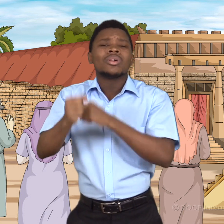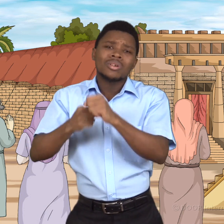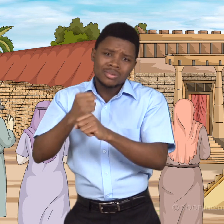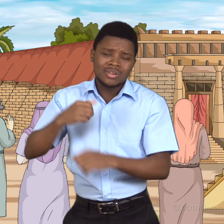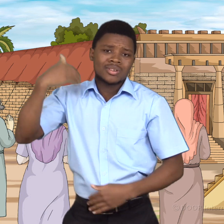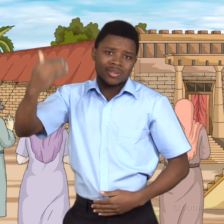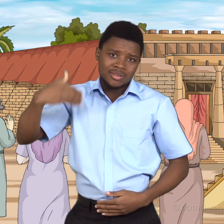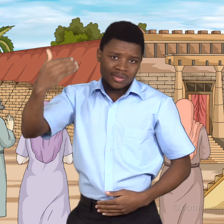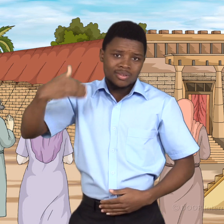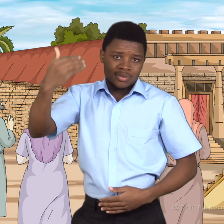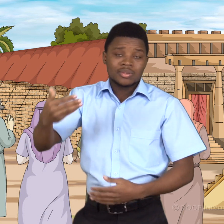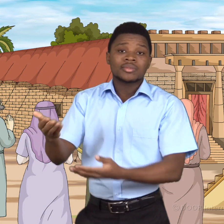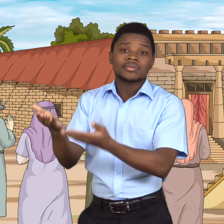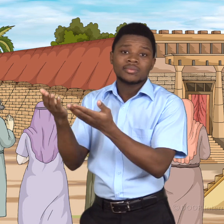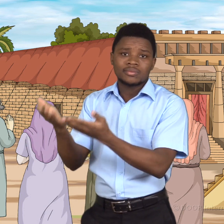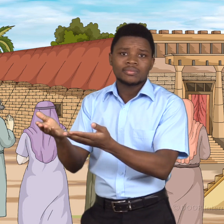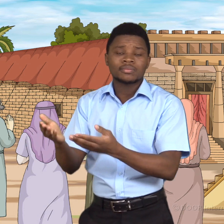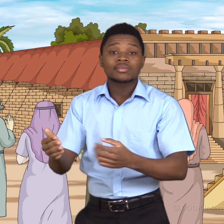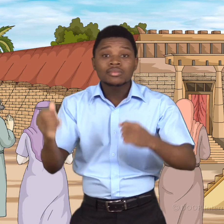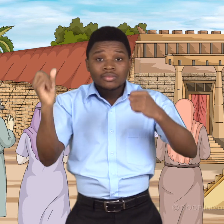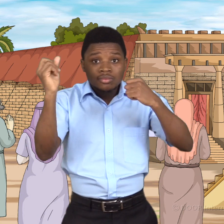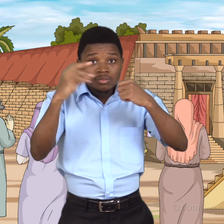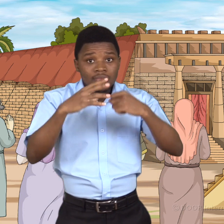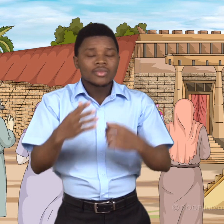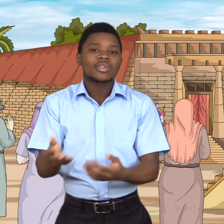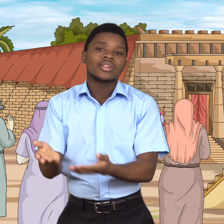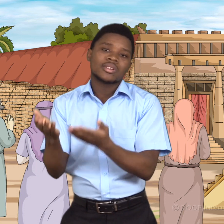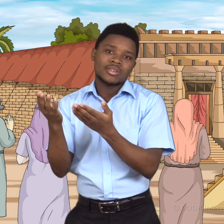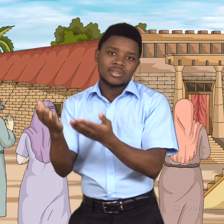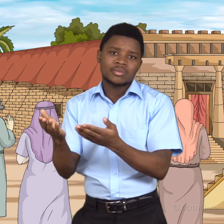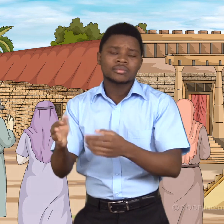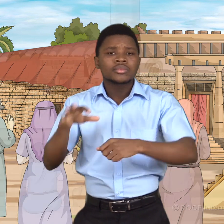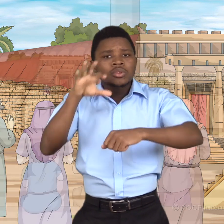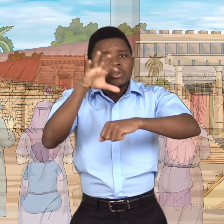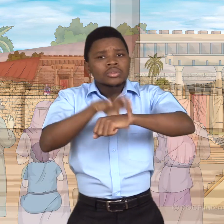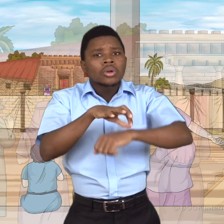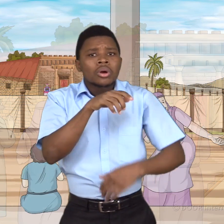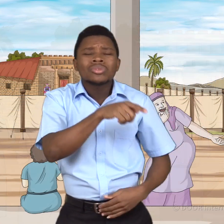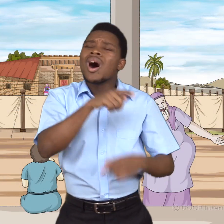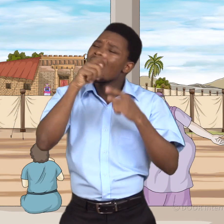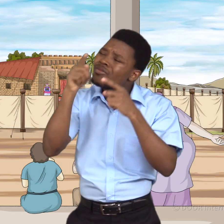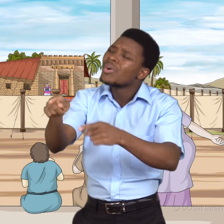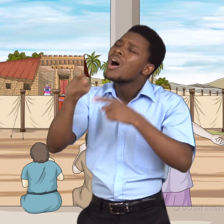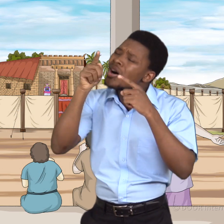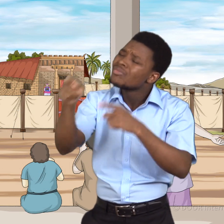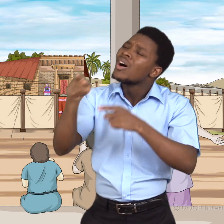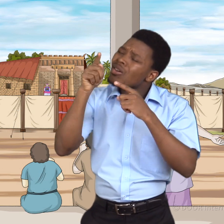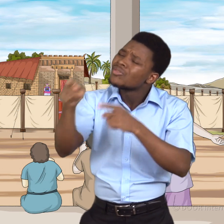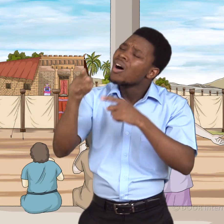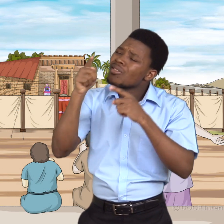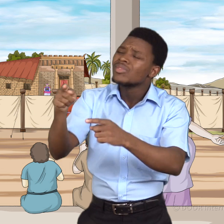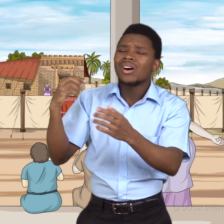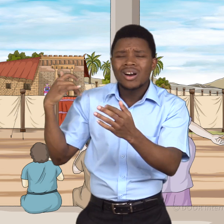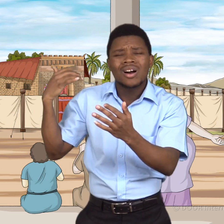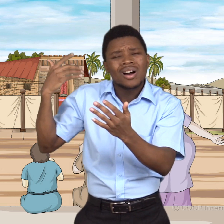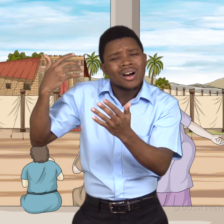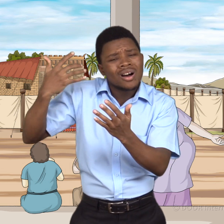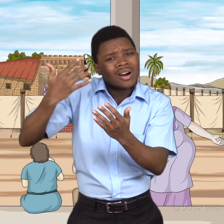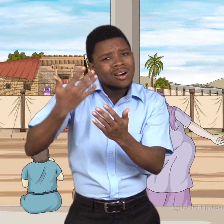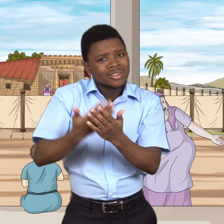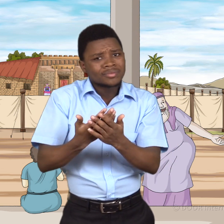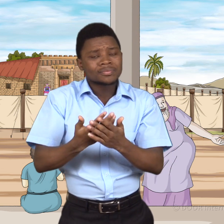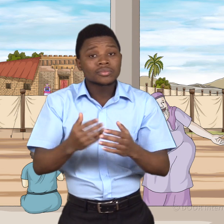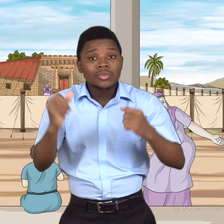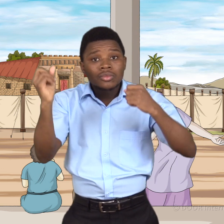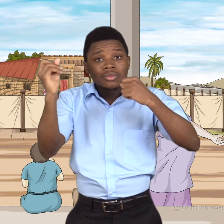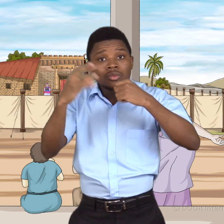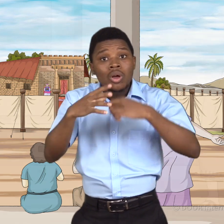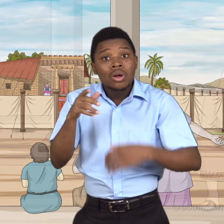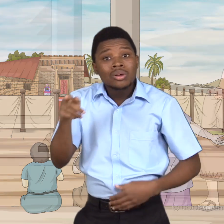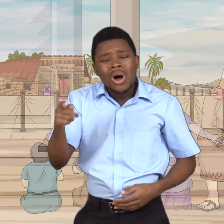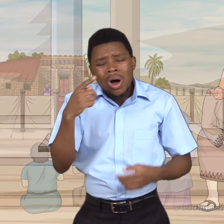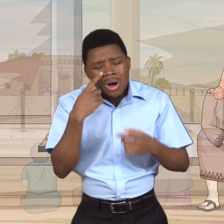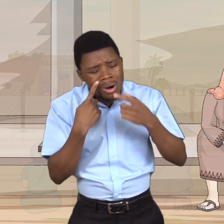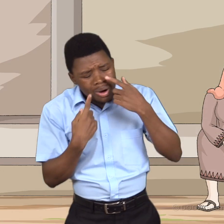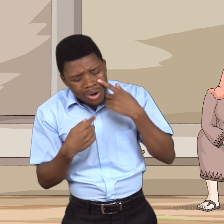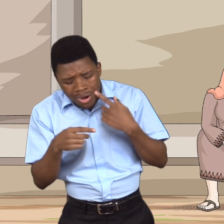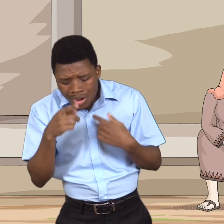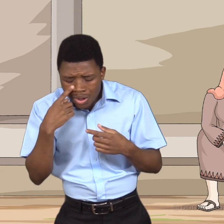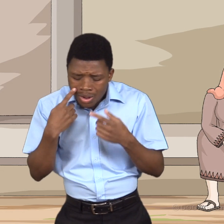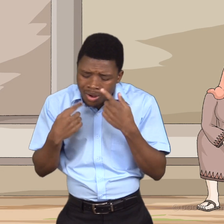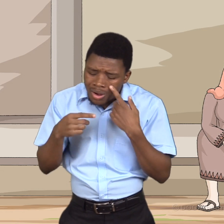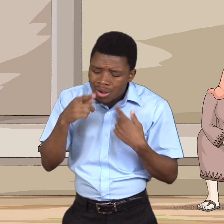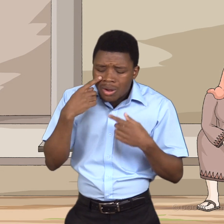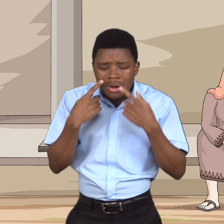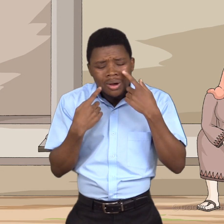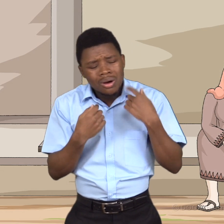And this went on year after year.